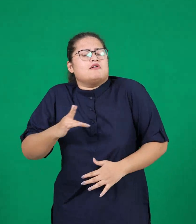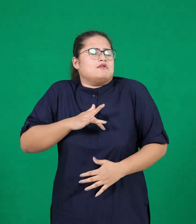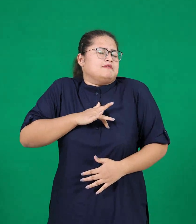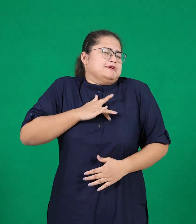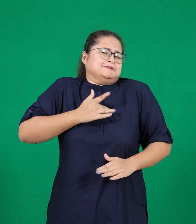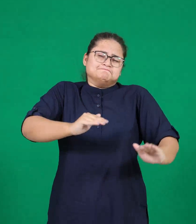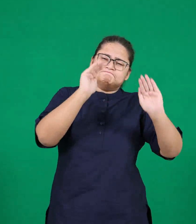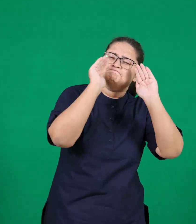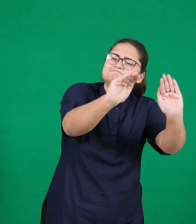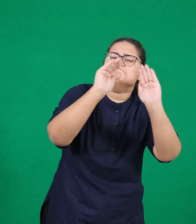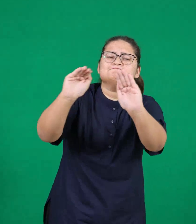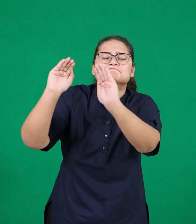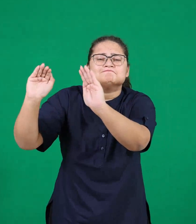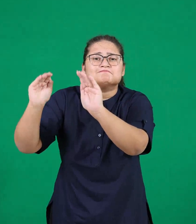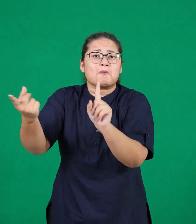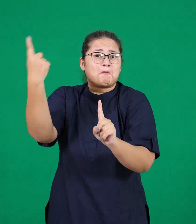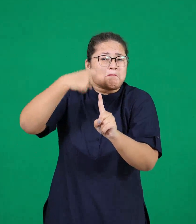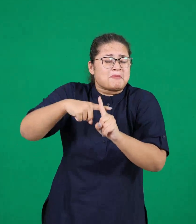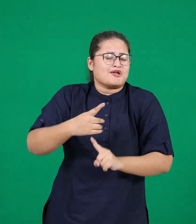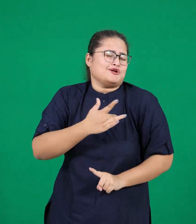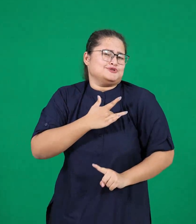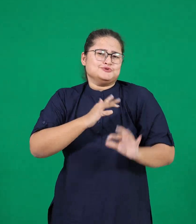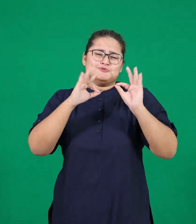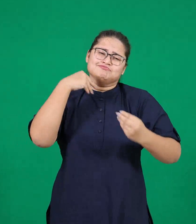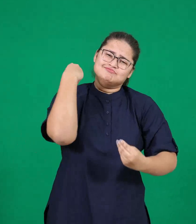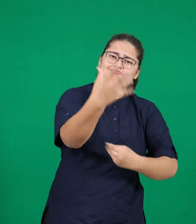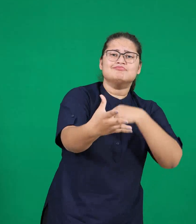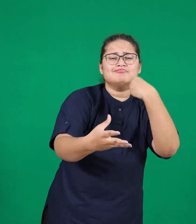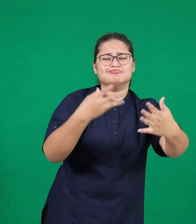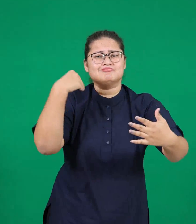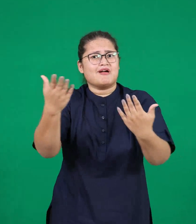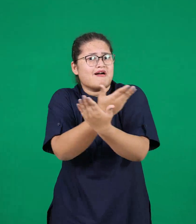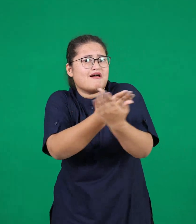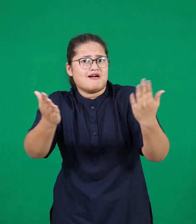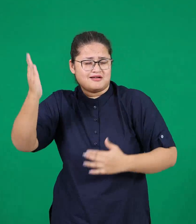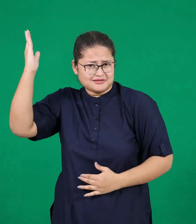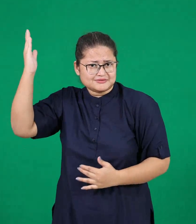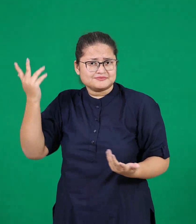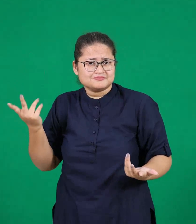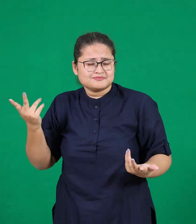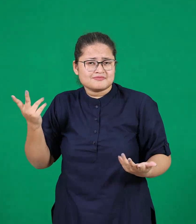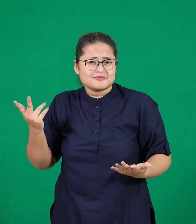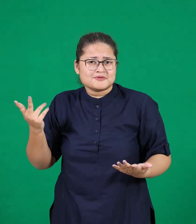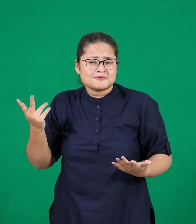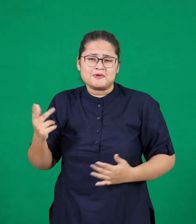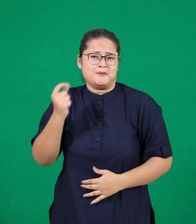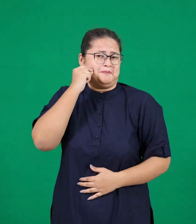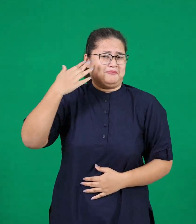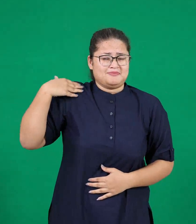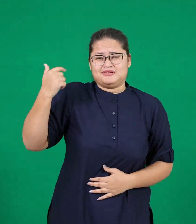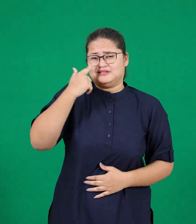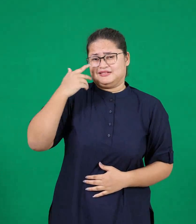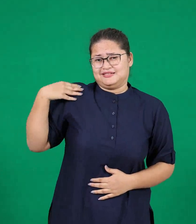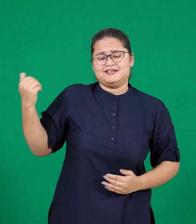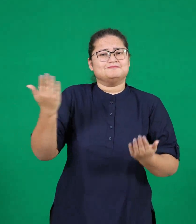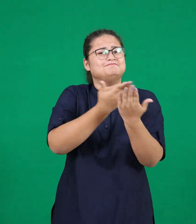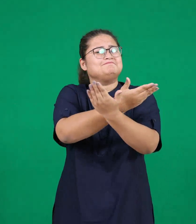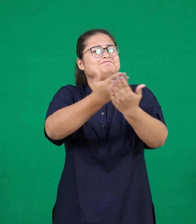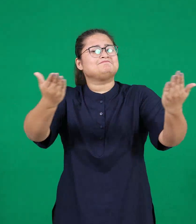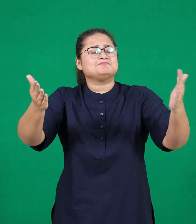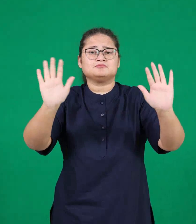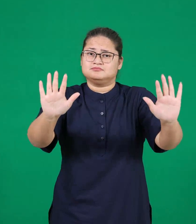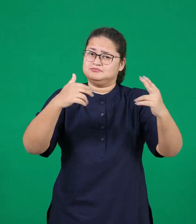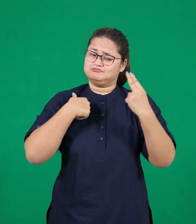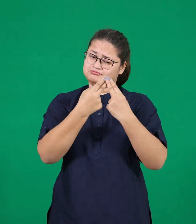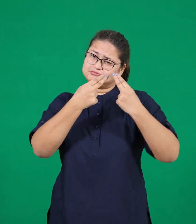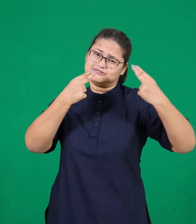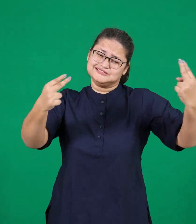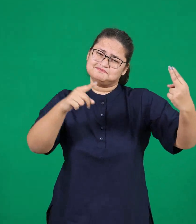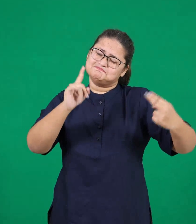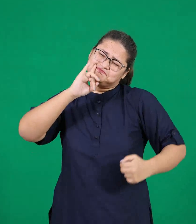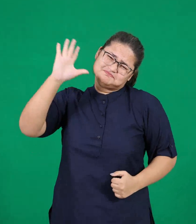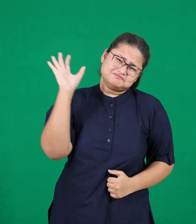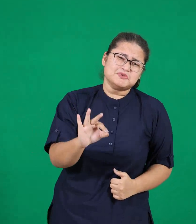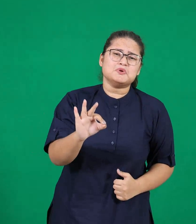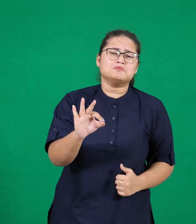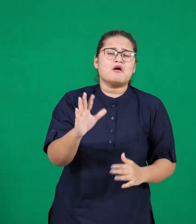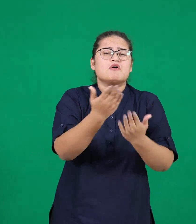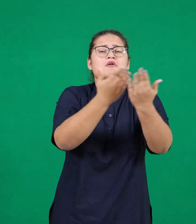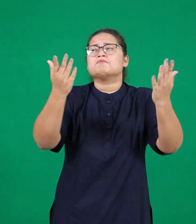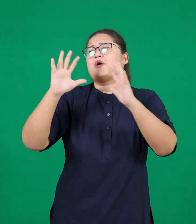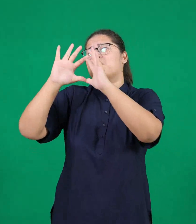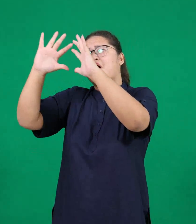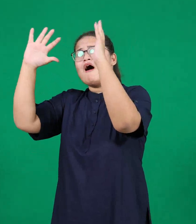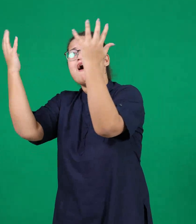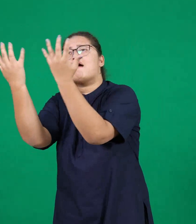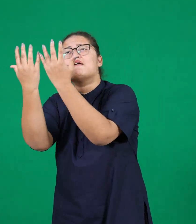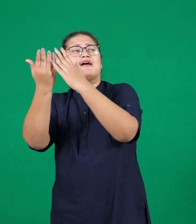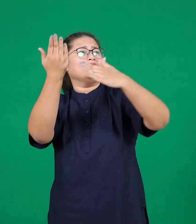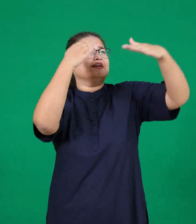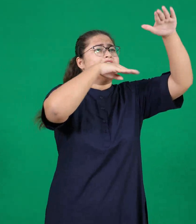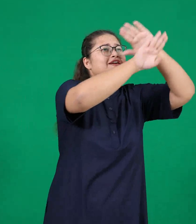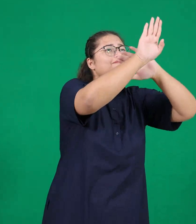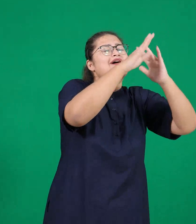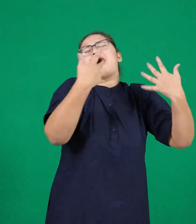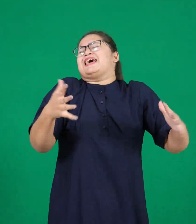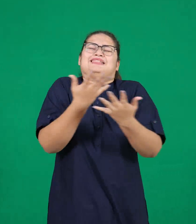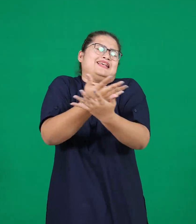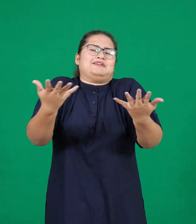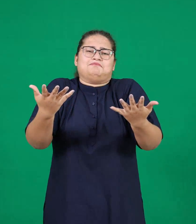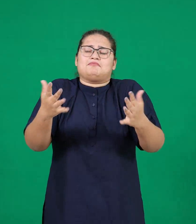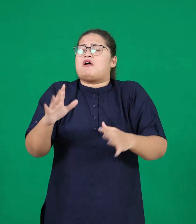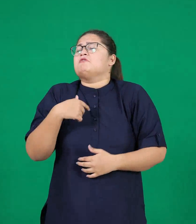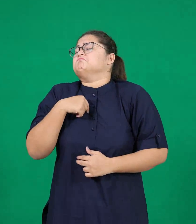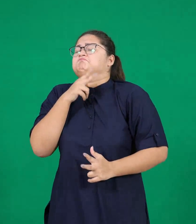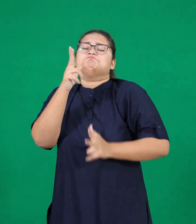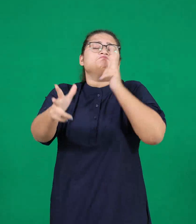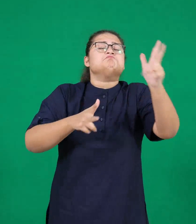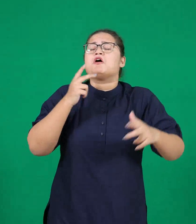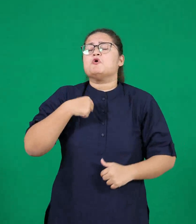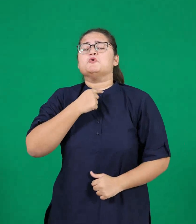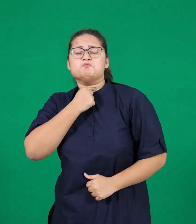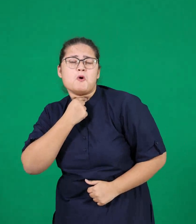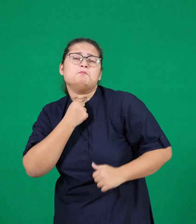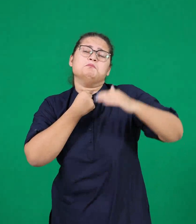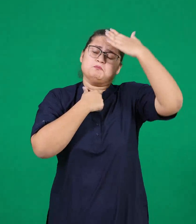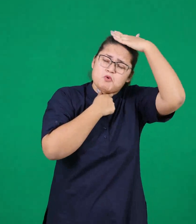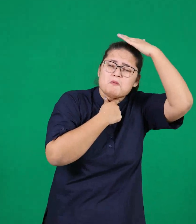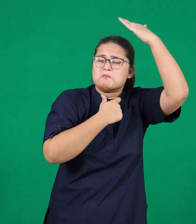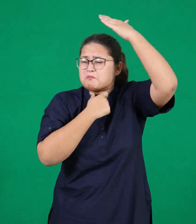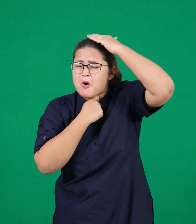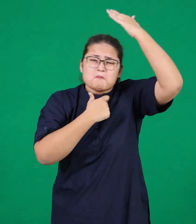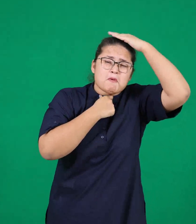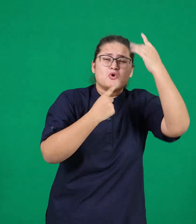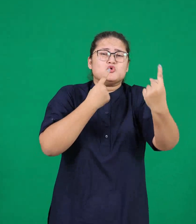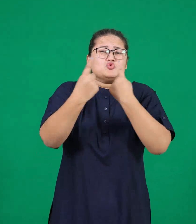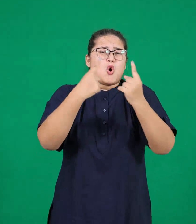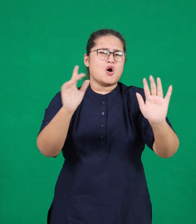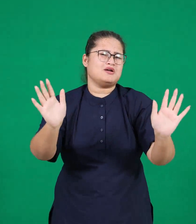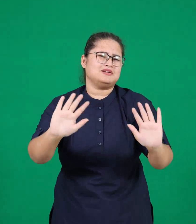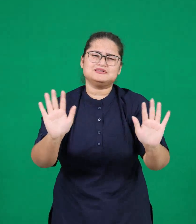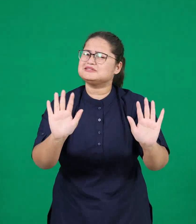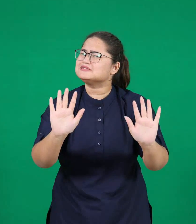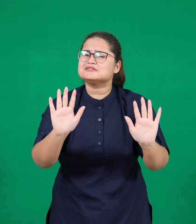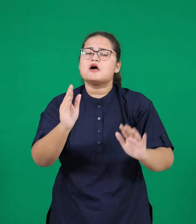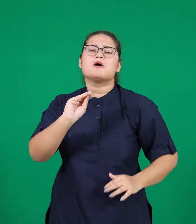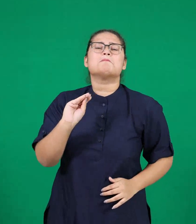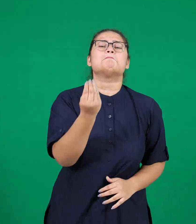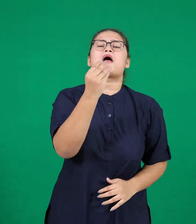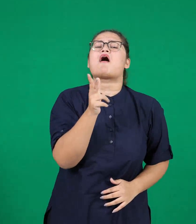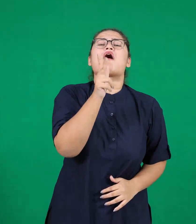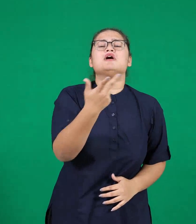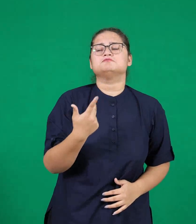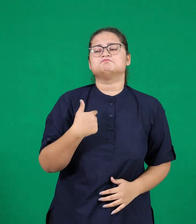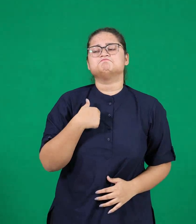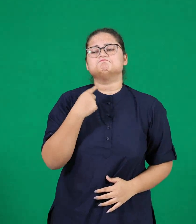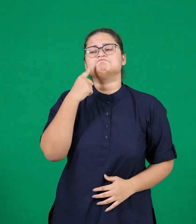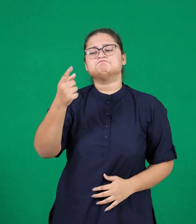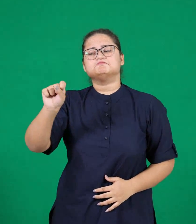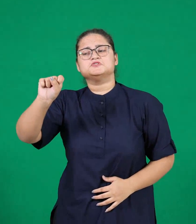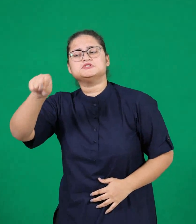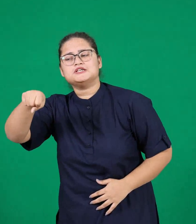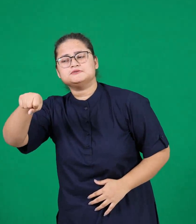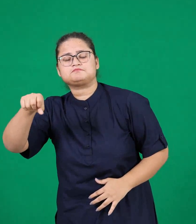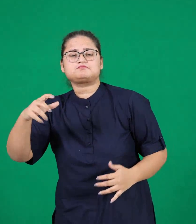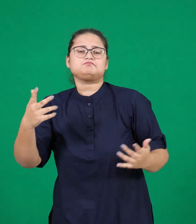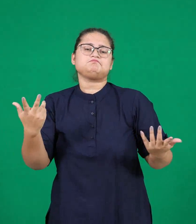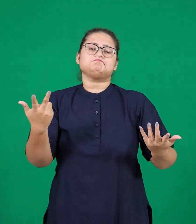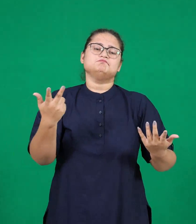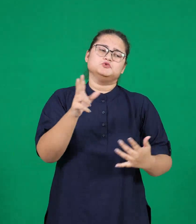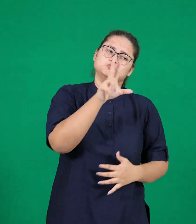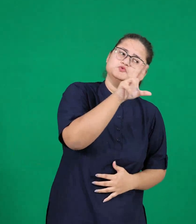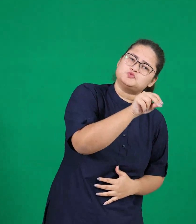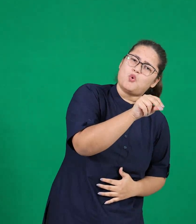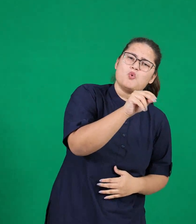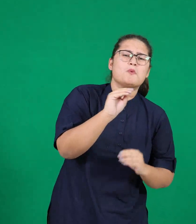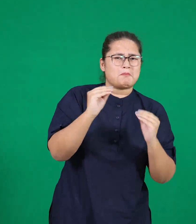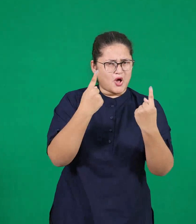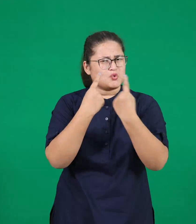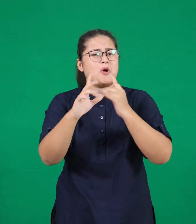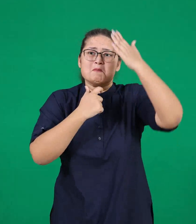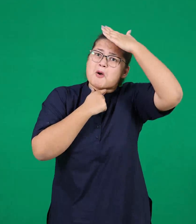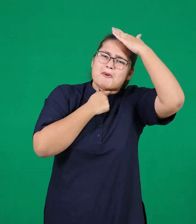Above all, my brothers, do not swear, not by heaven or earth or by any other oath.